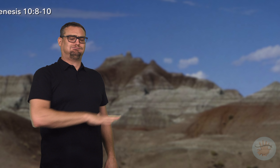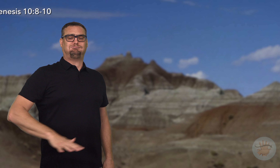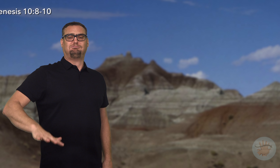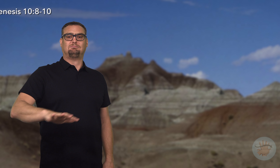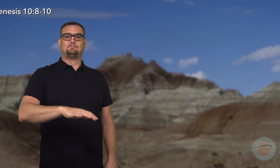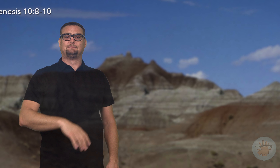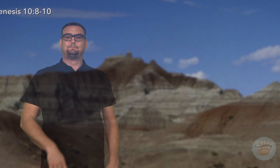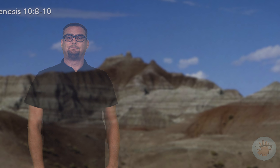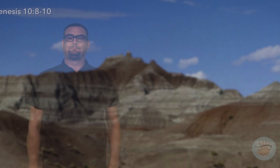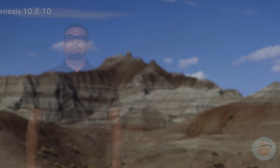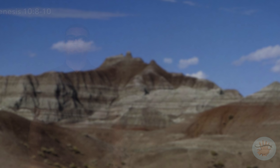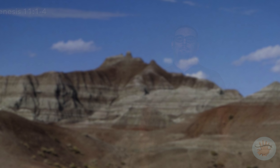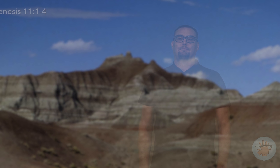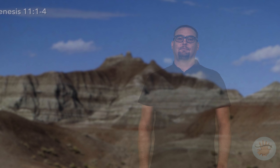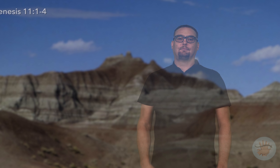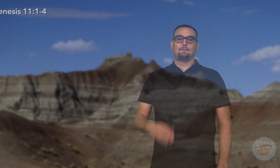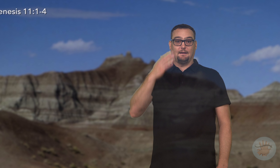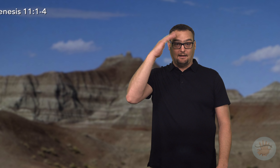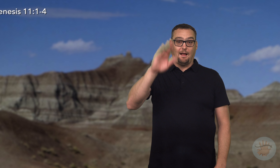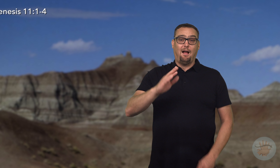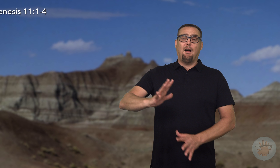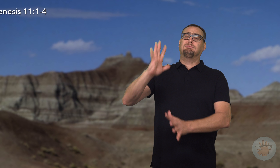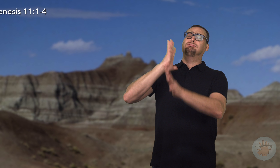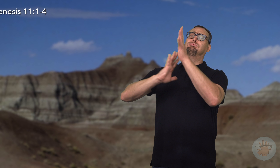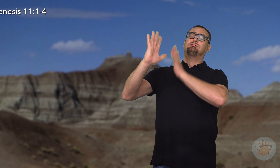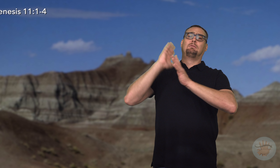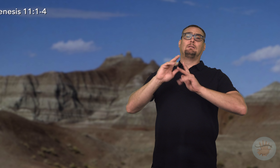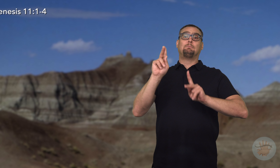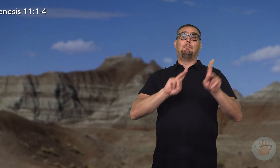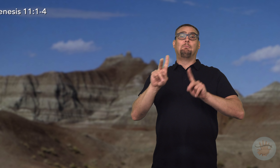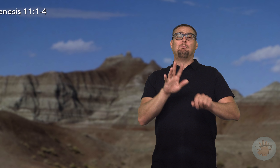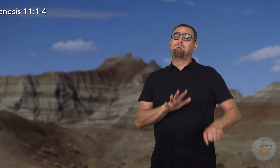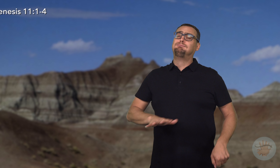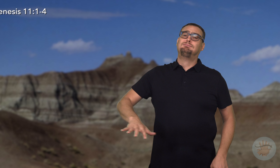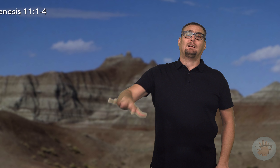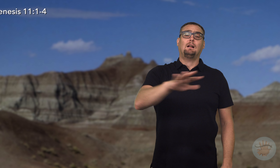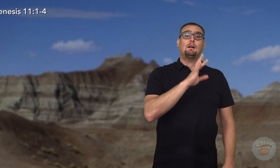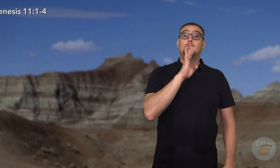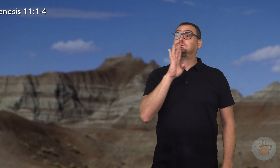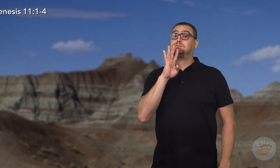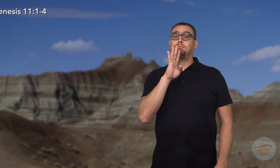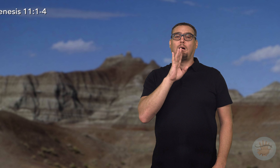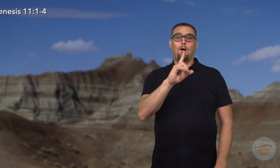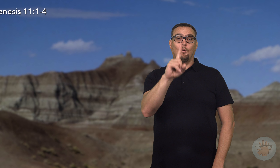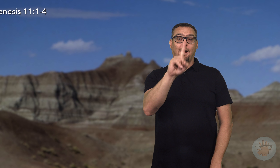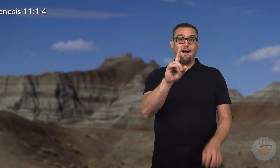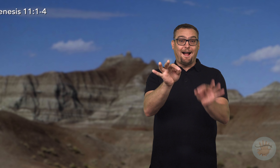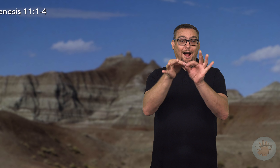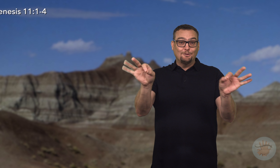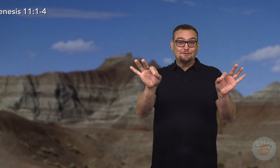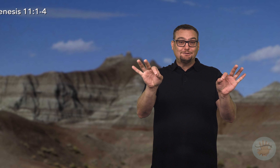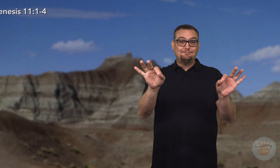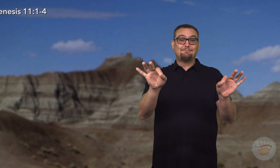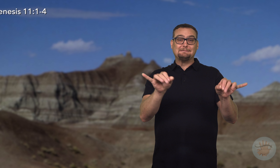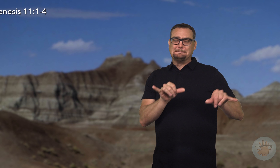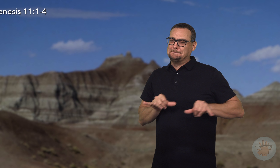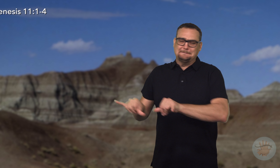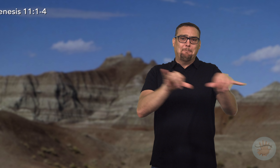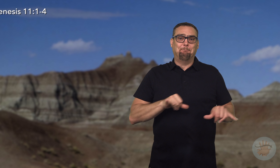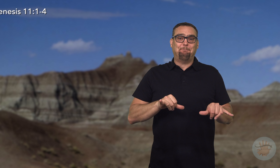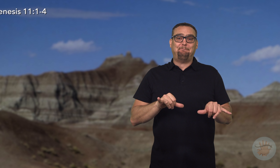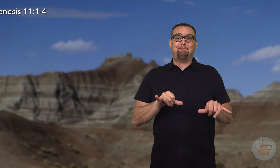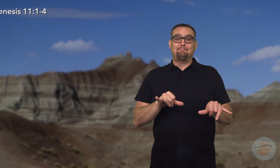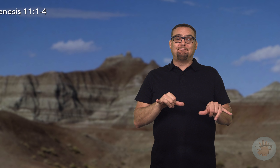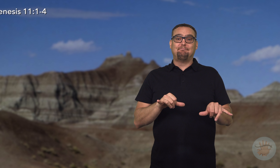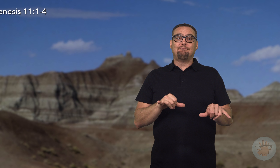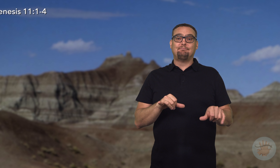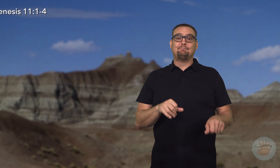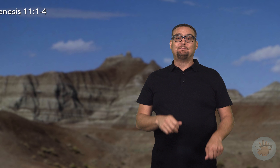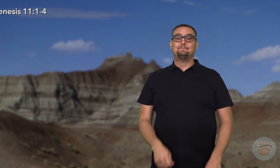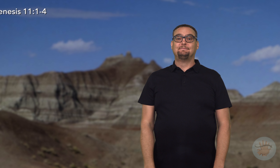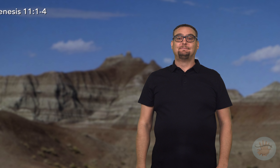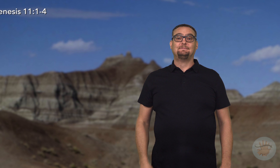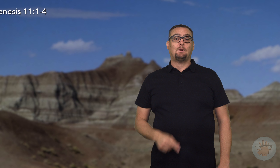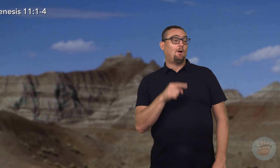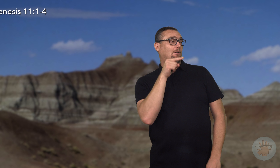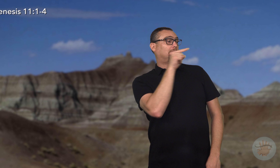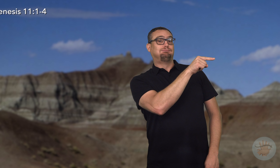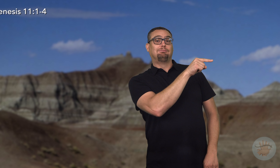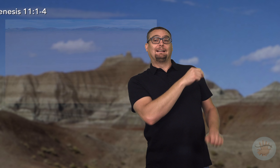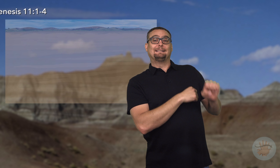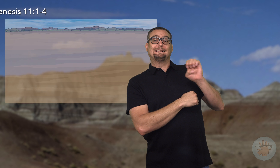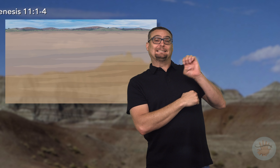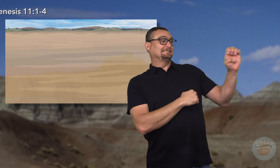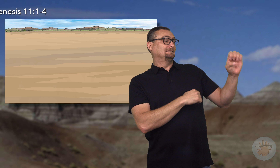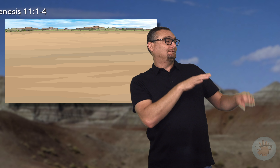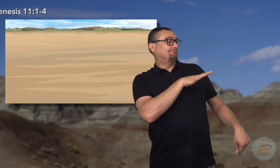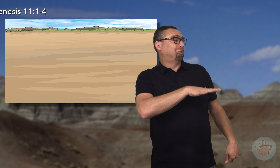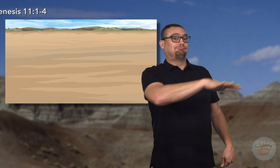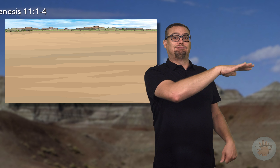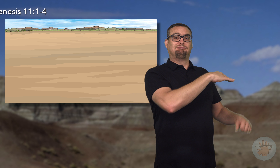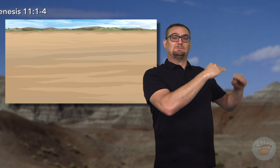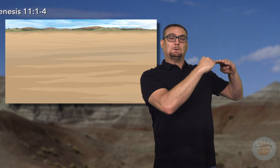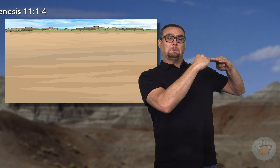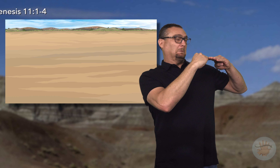Now the whole world had one language and a common form of speech.